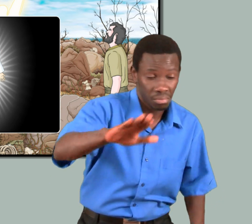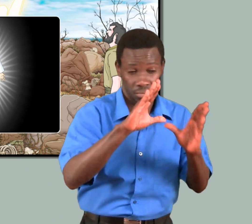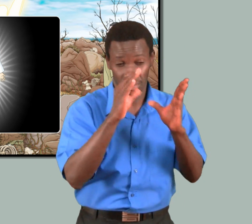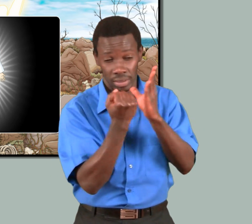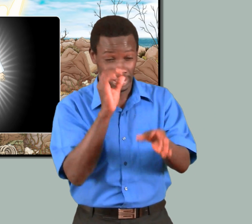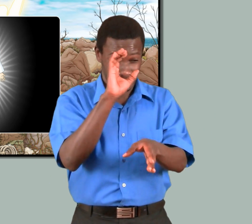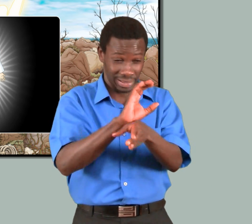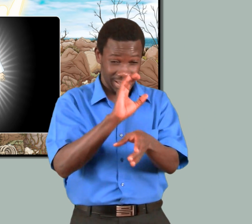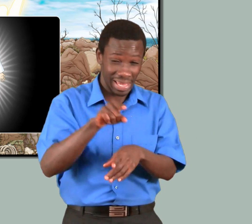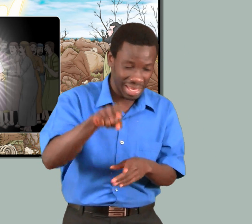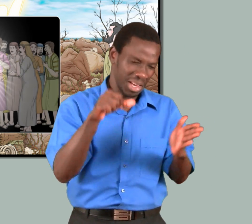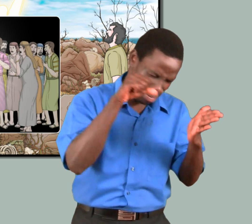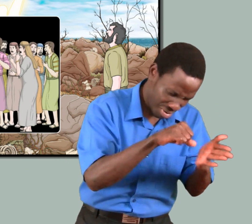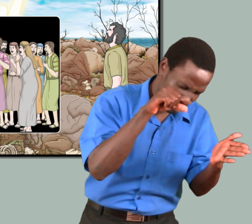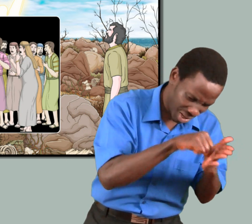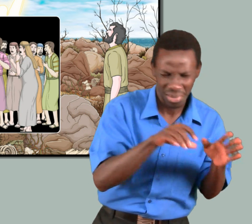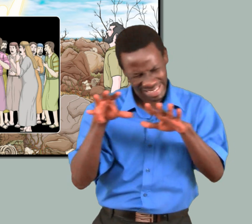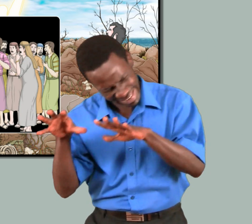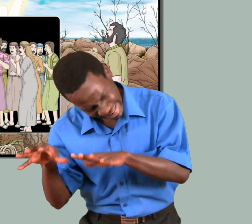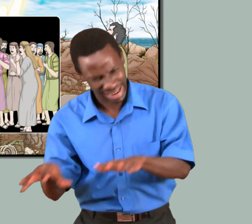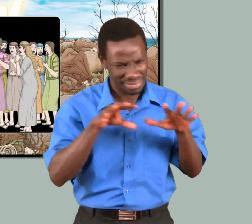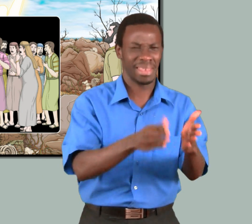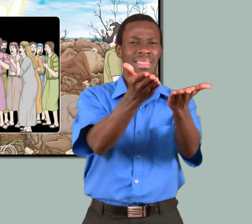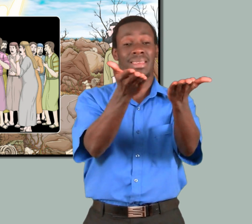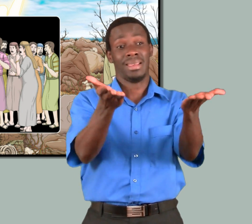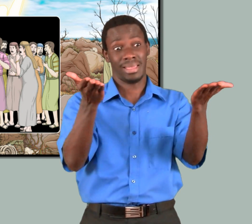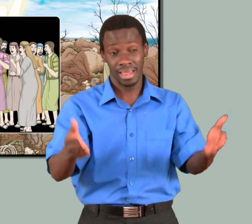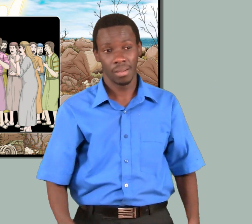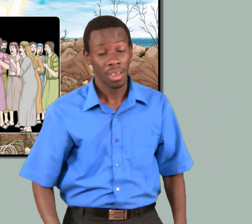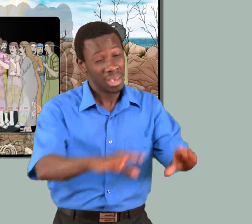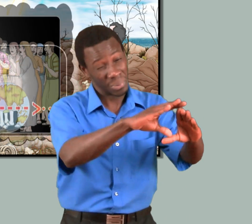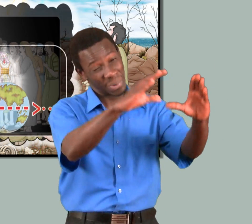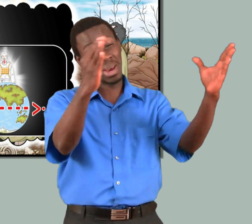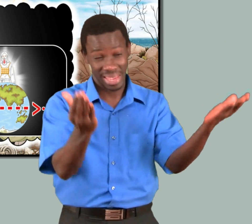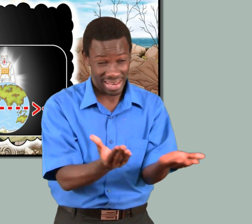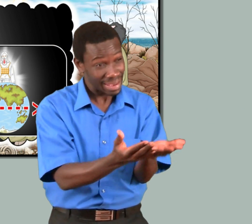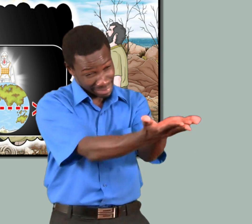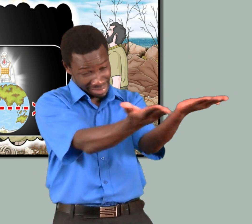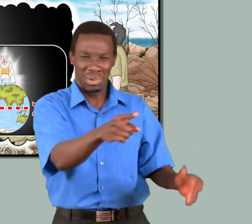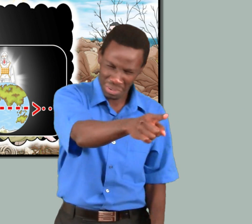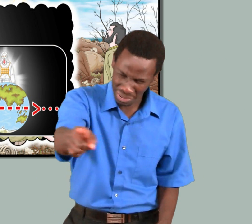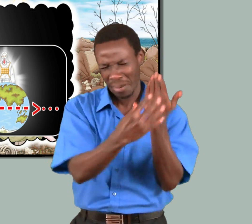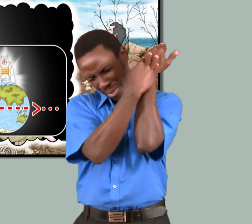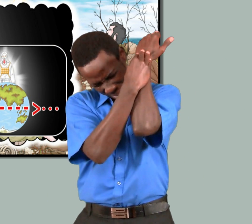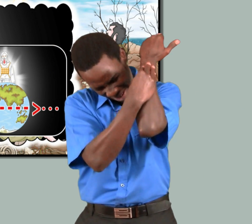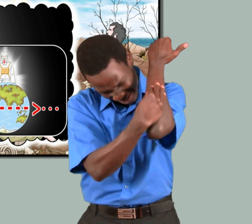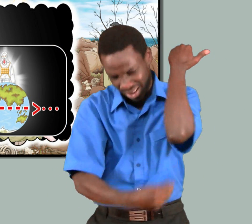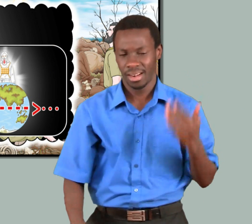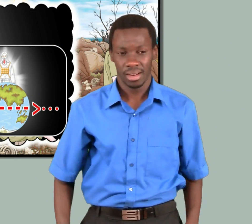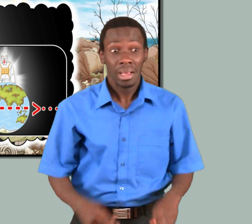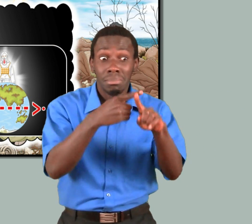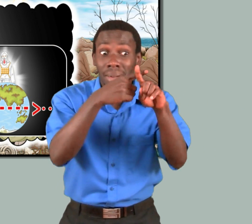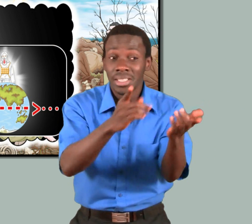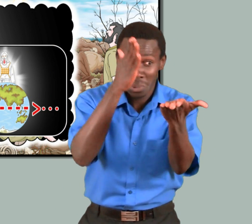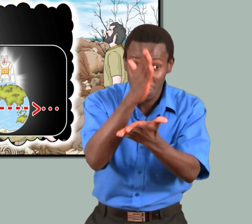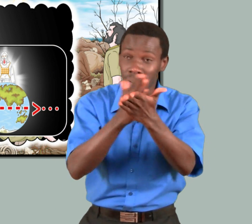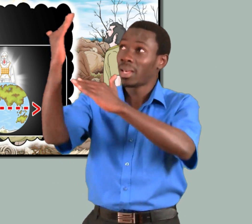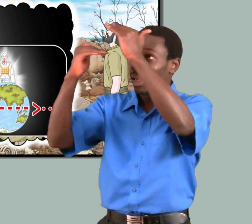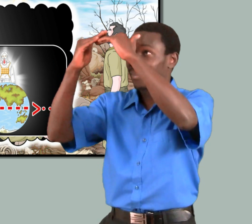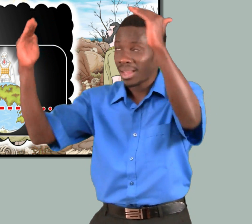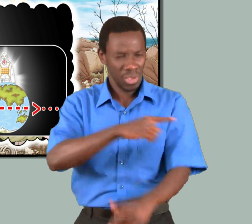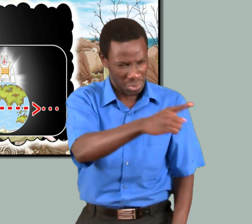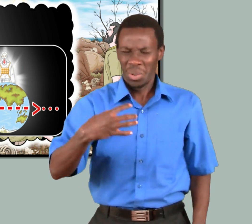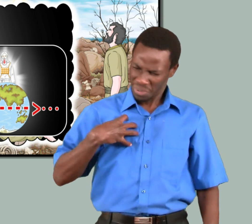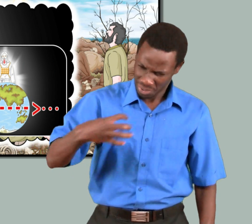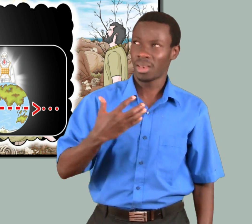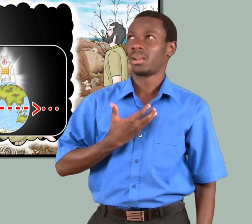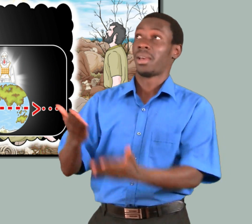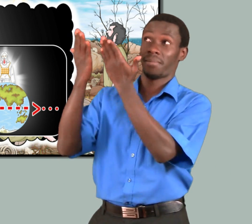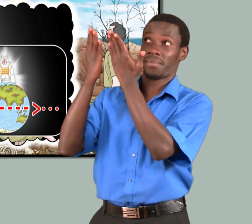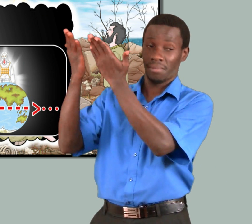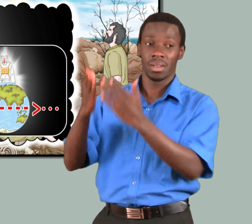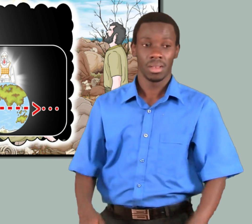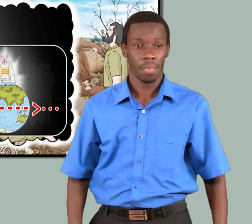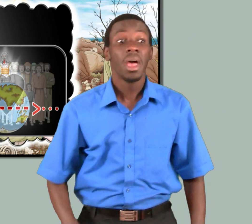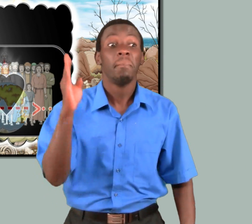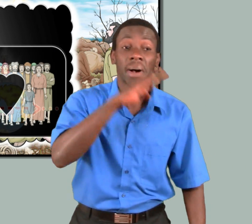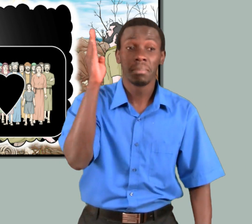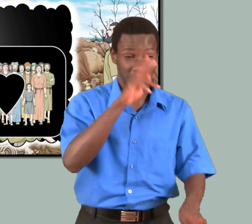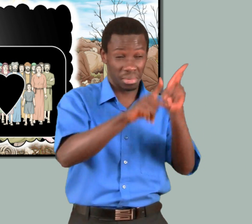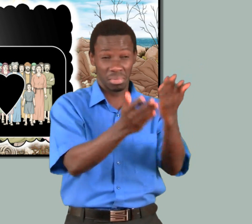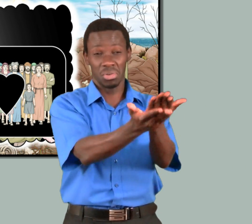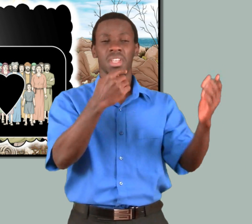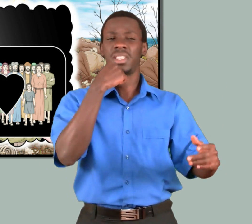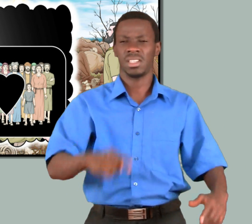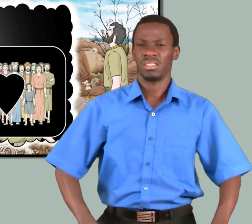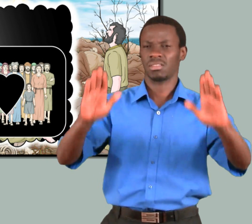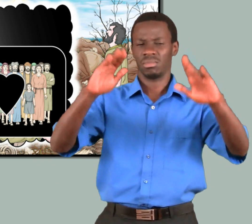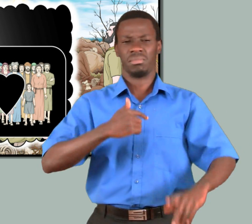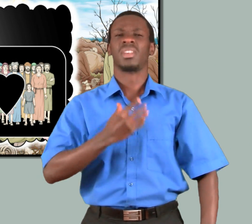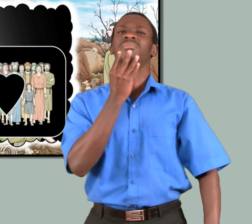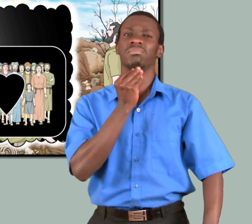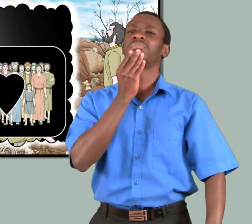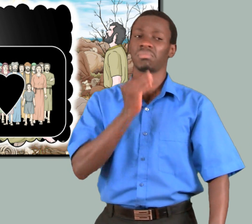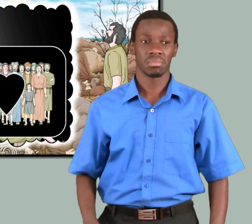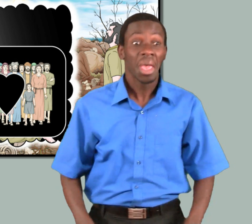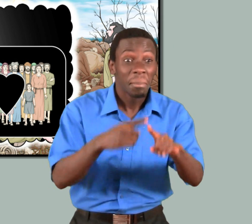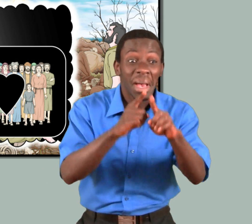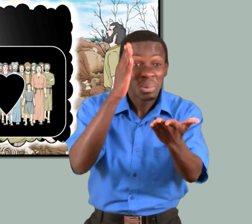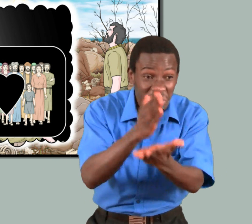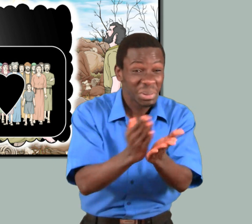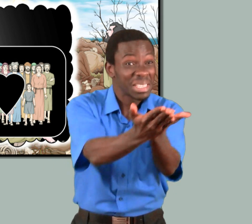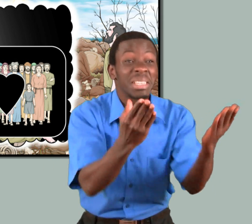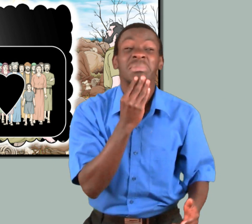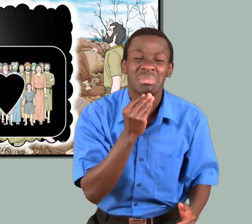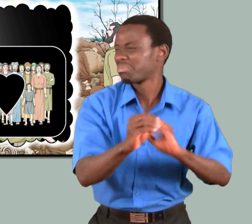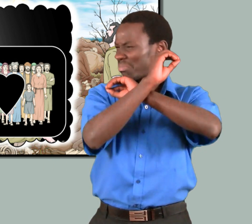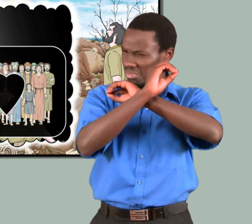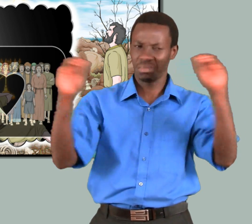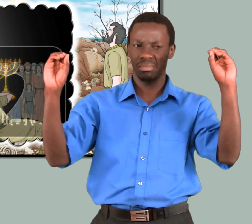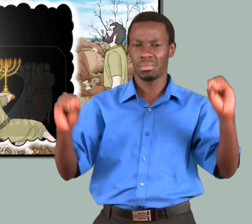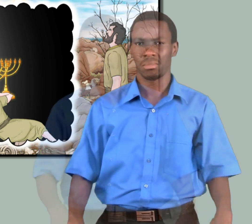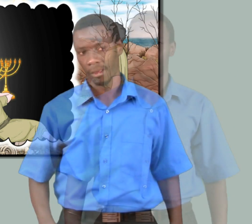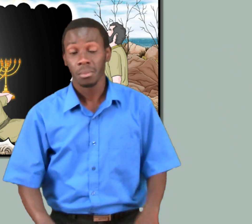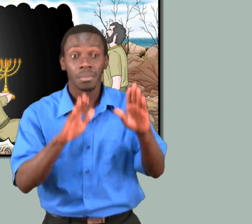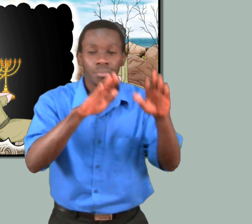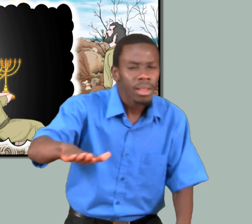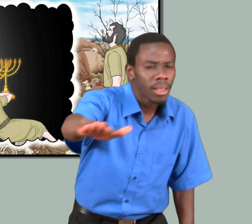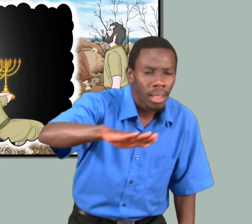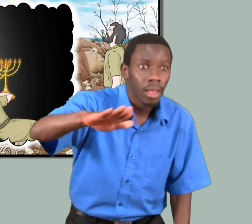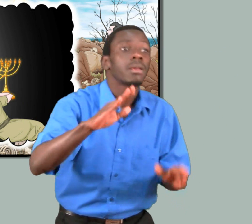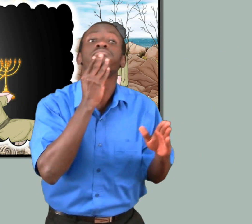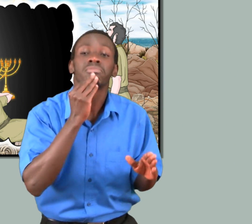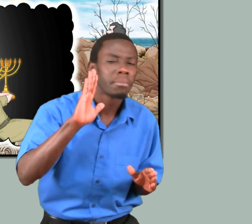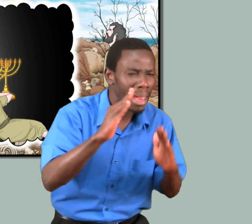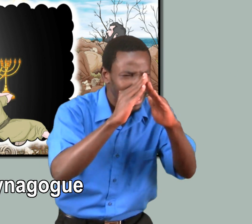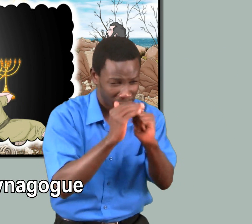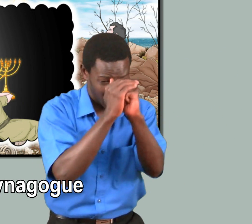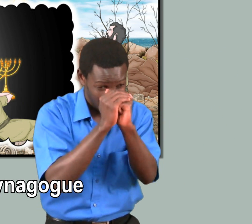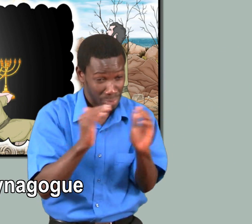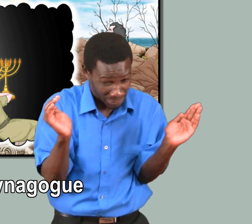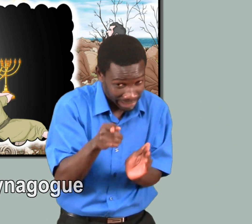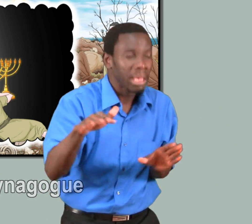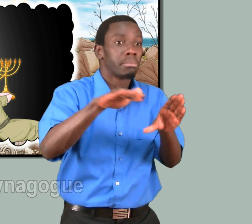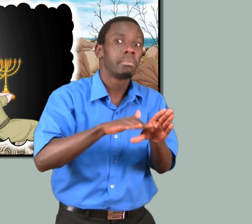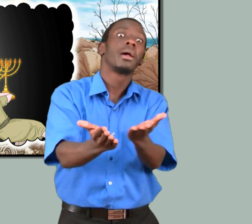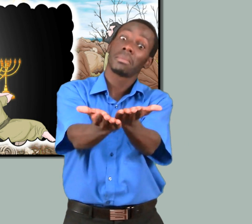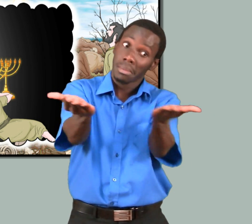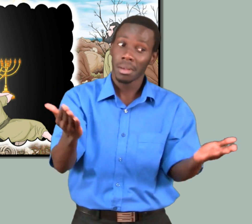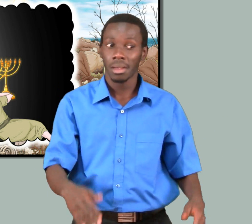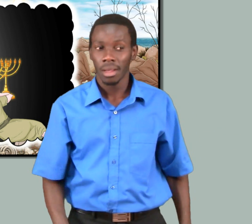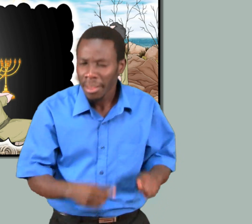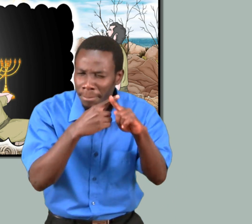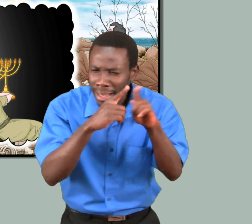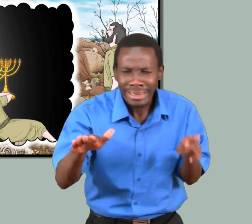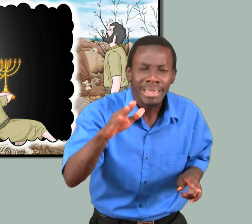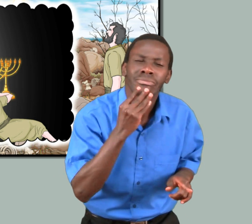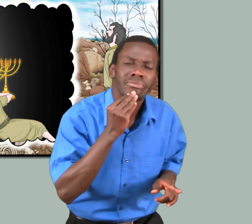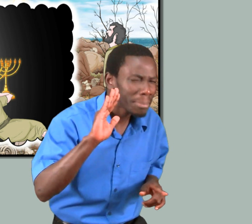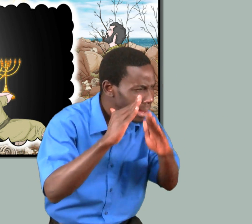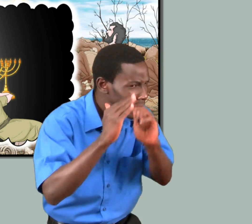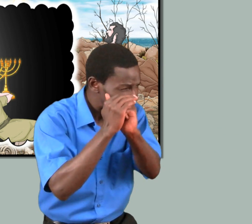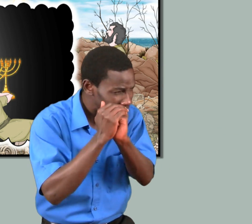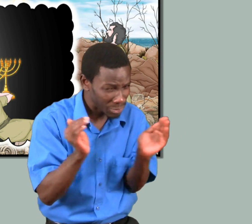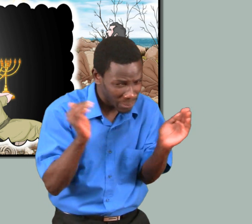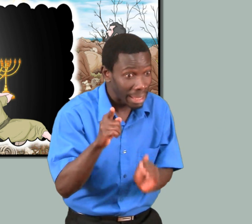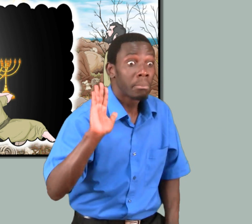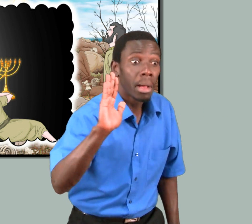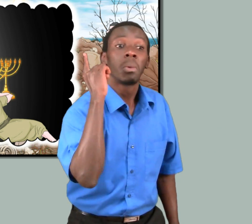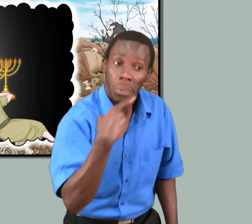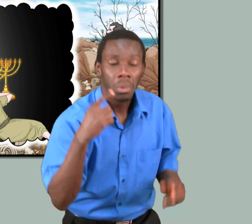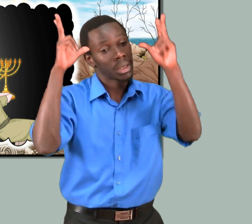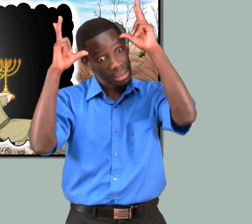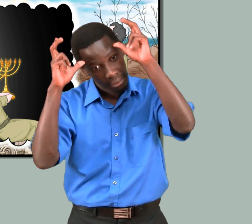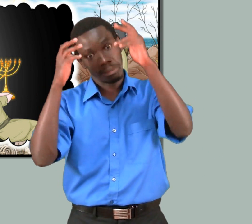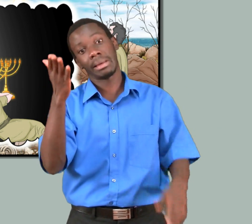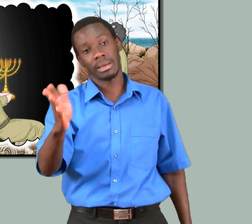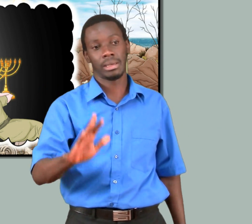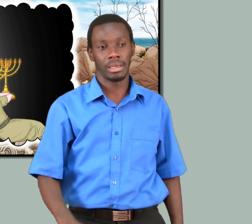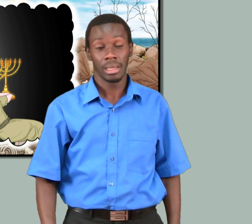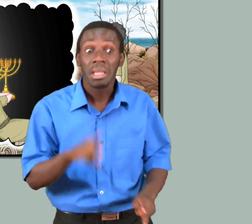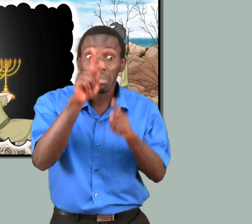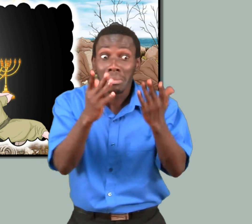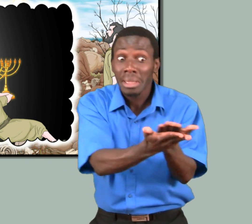I know your affliction and your poverty—though you are rich! And I am aware of the slander of those who falsely claim to be Jews, but are in fact a synagogue of Satan.